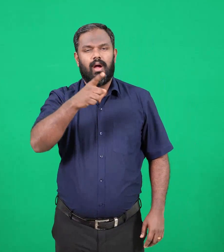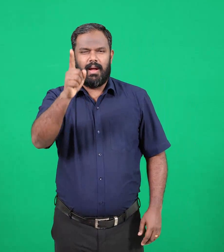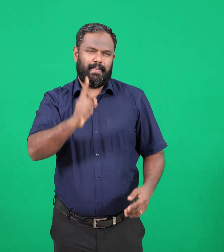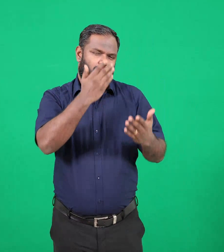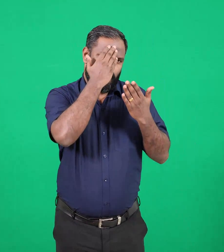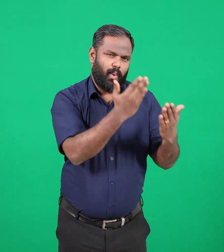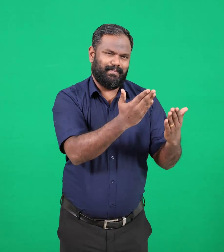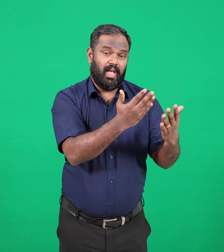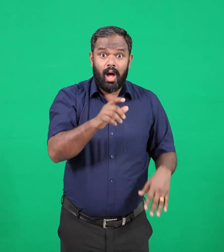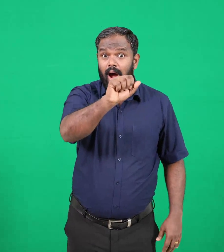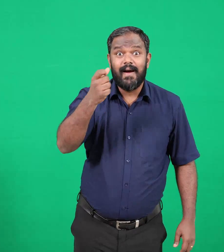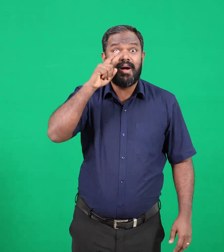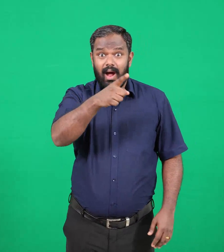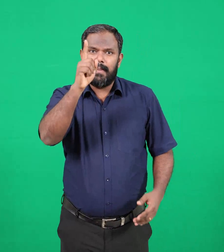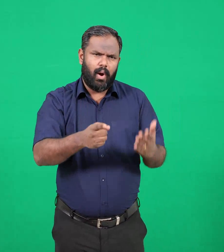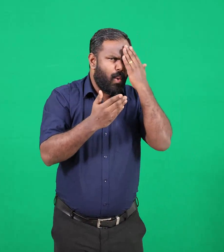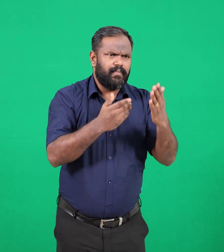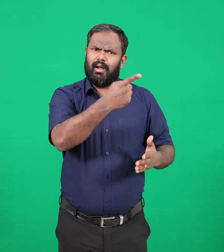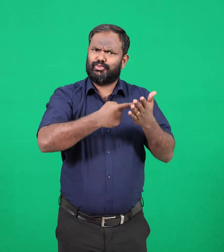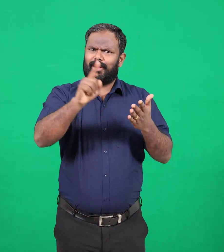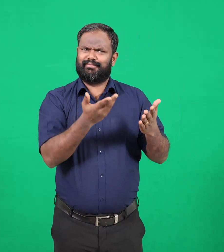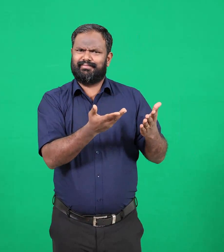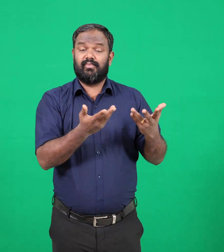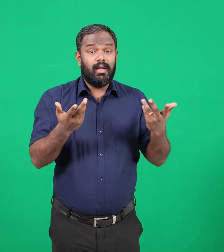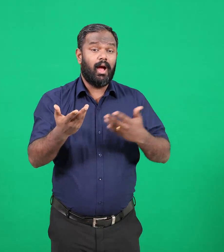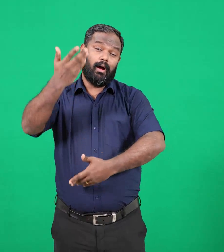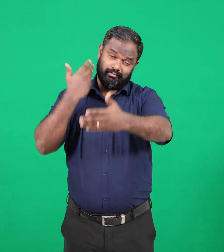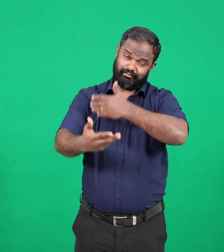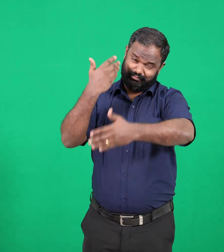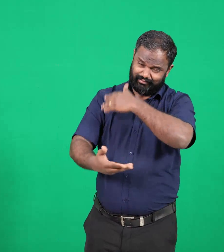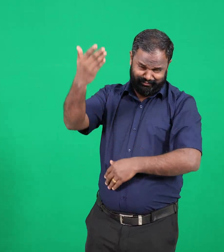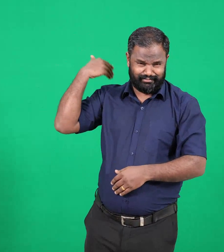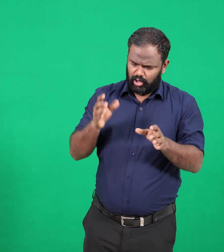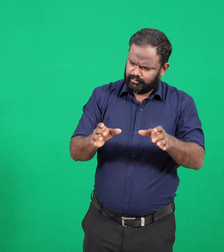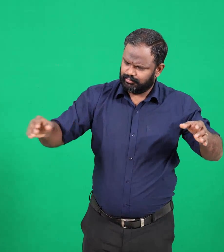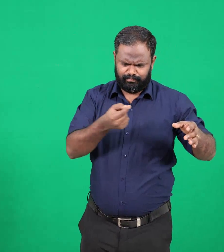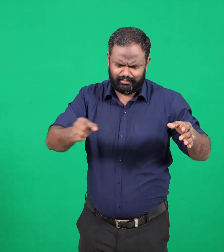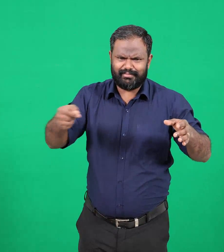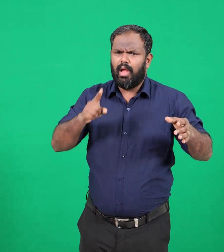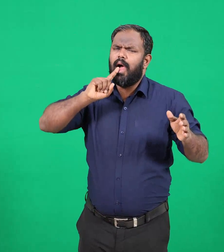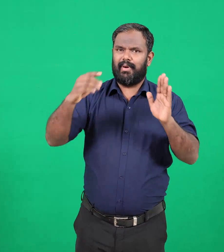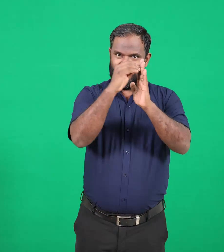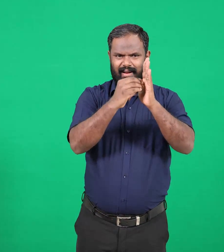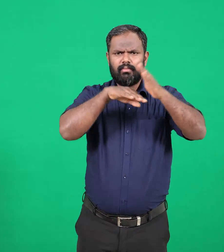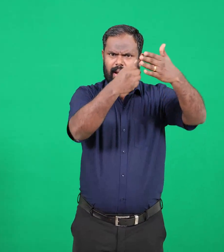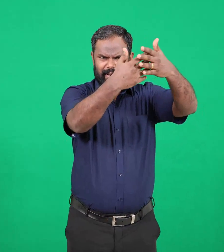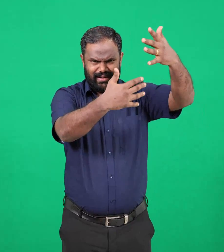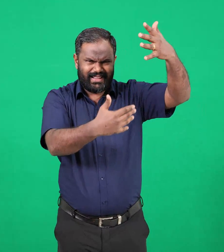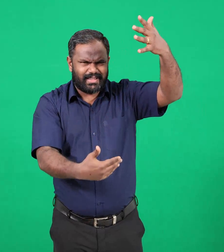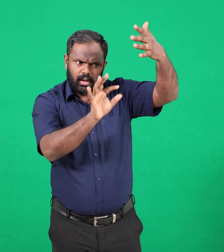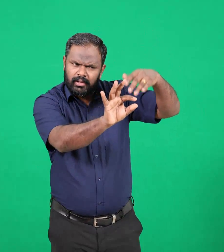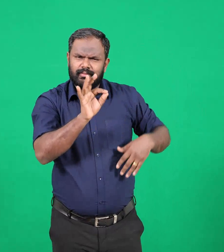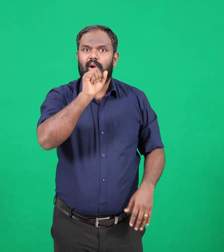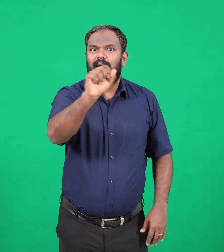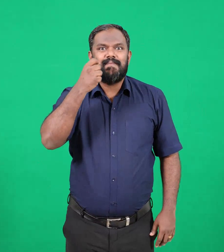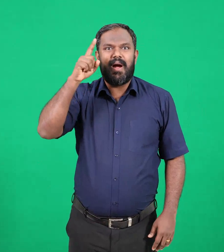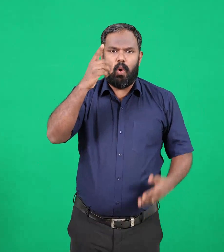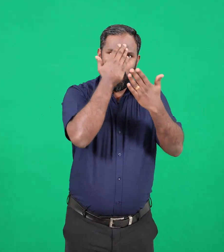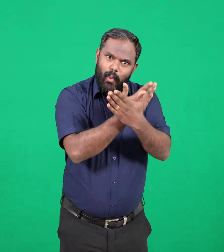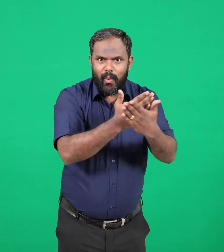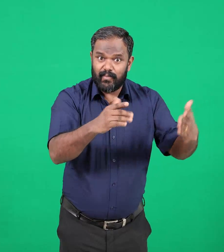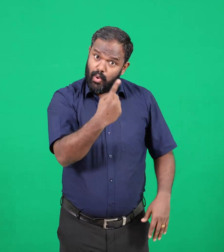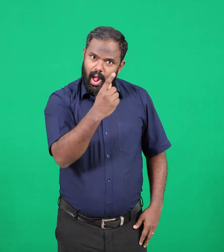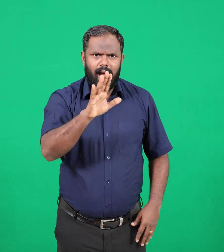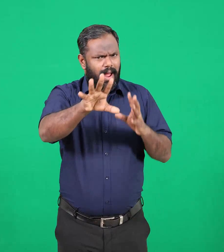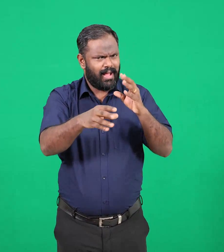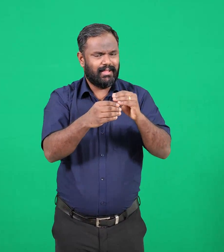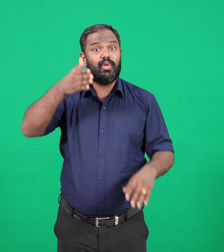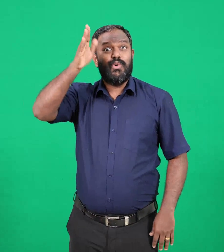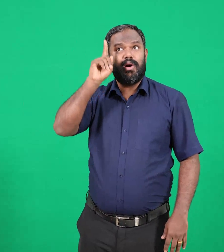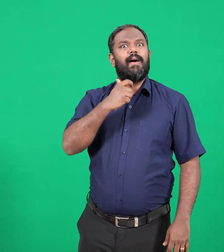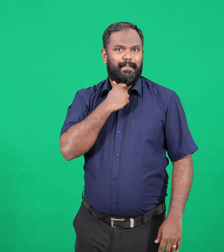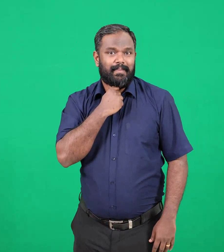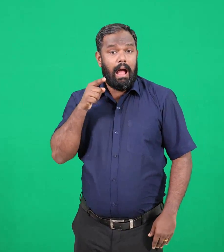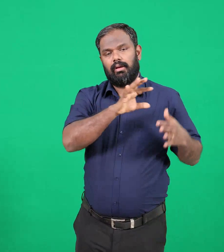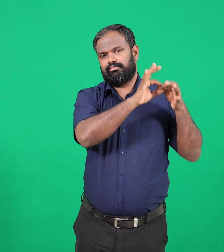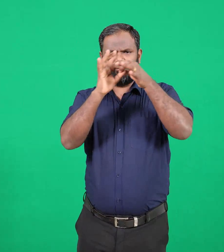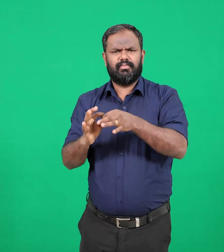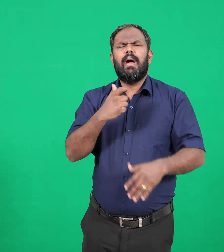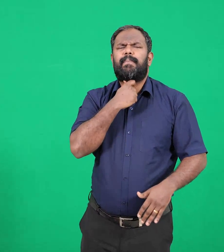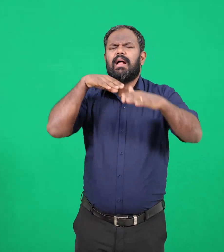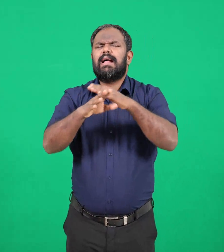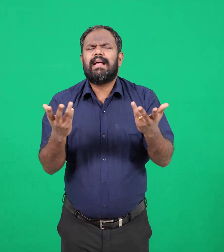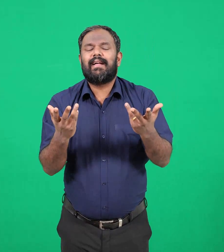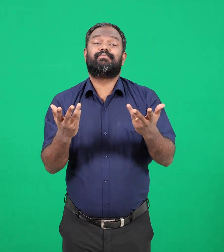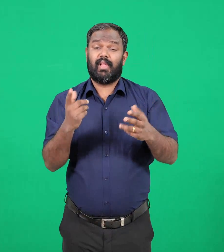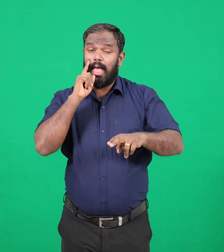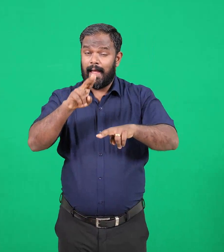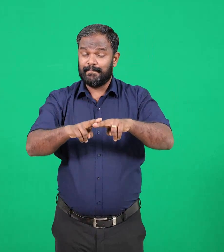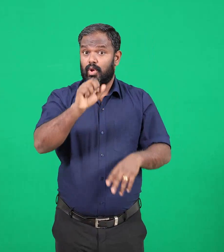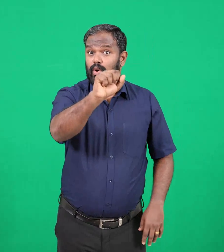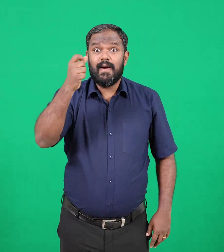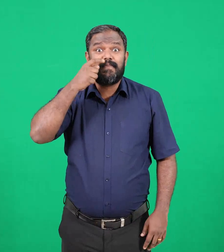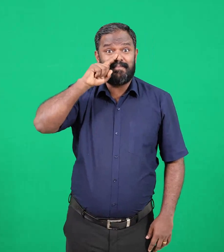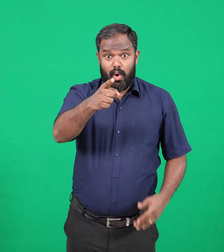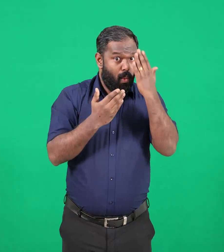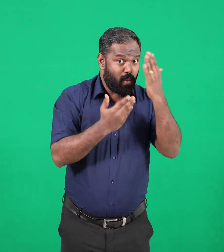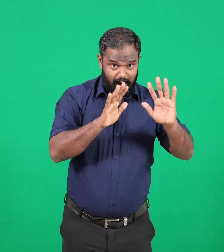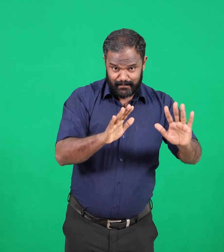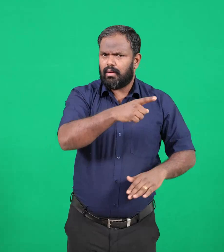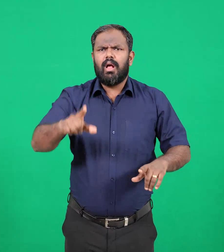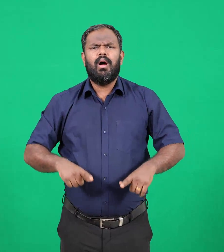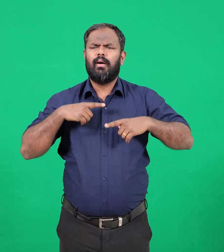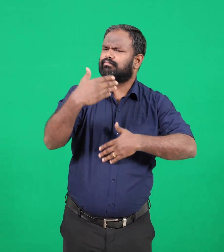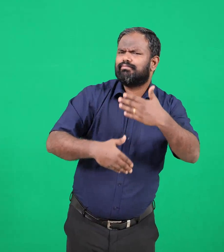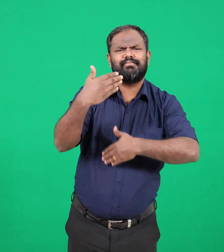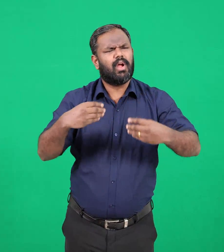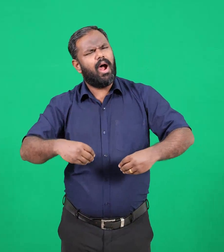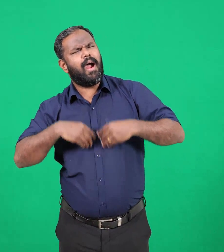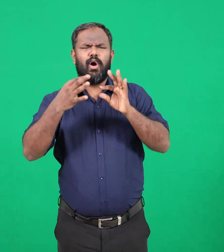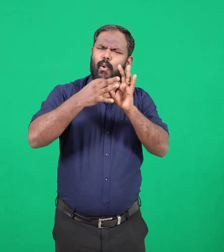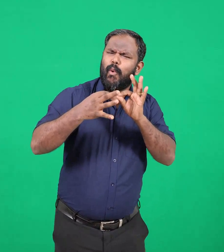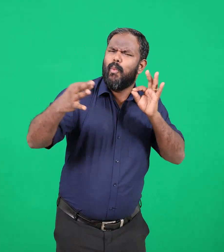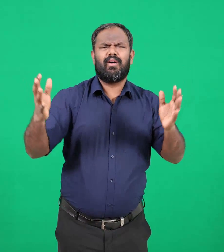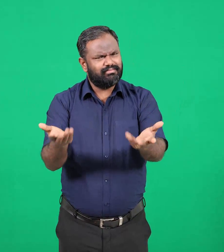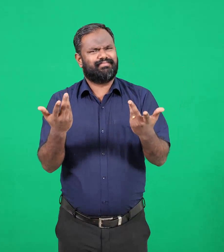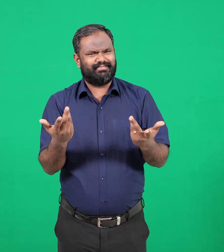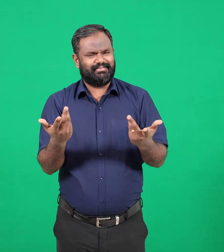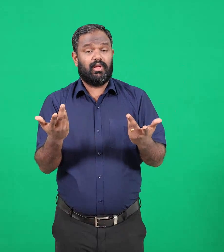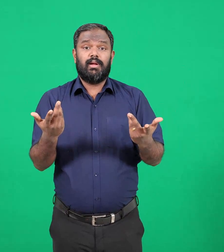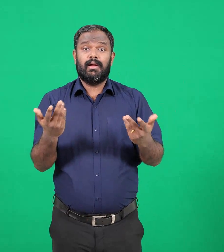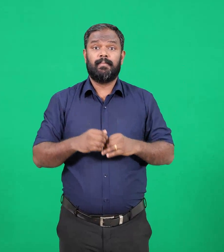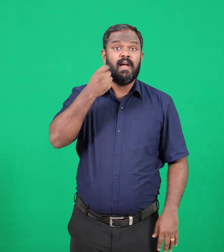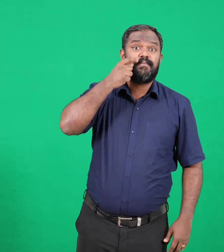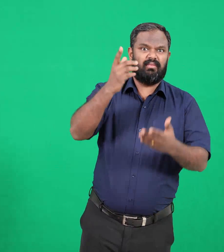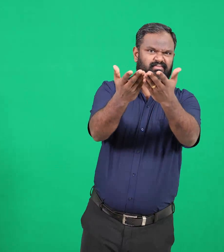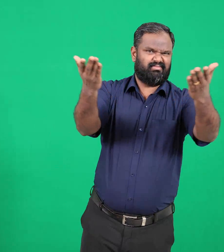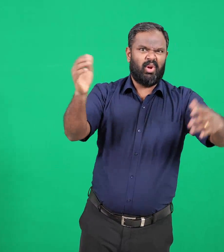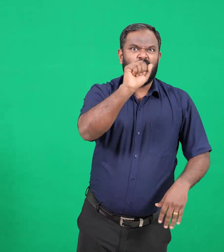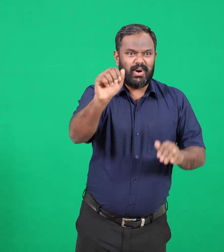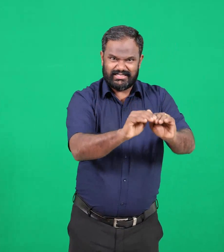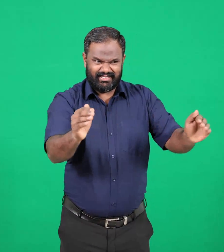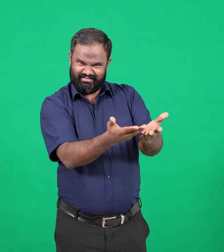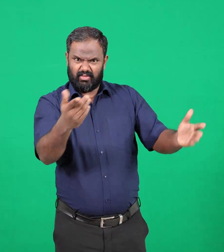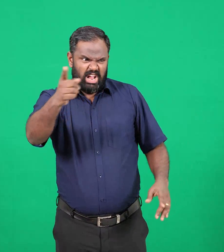"Honor your father and mother" (which is the first commandment with a promise), "that it may go well with you and that you may have a long life on the earth."